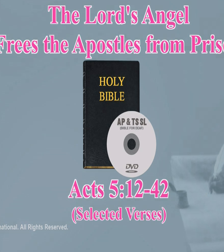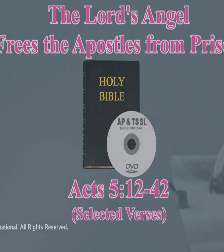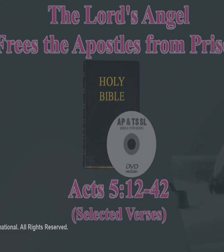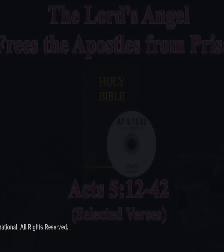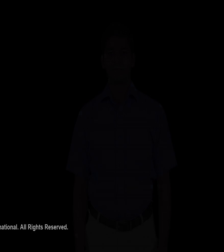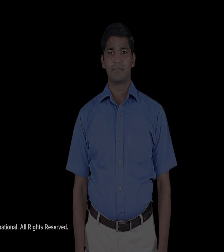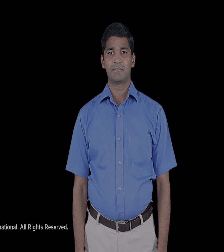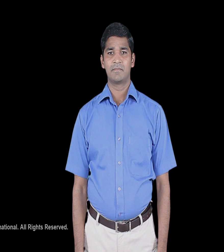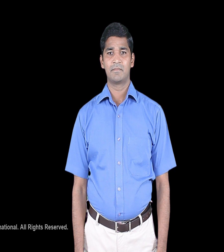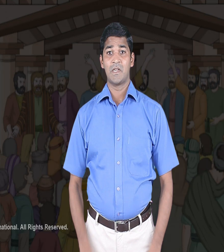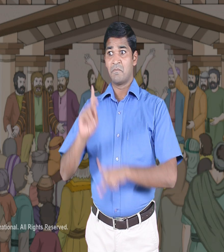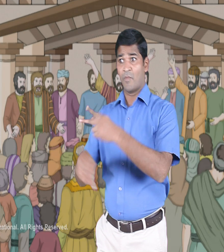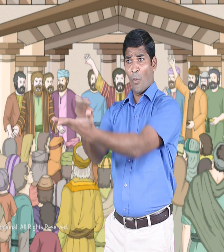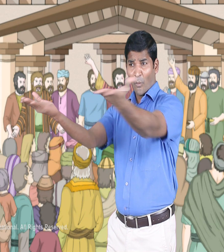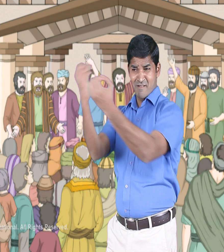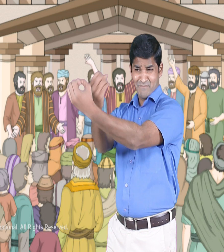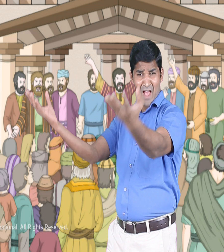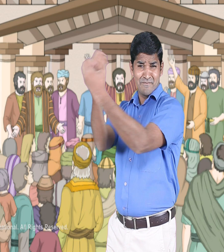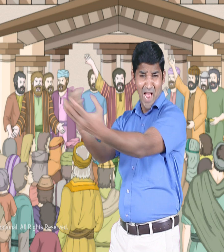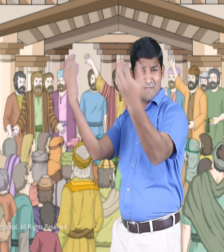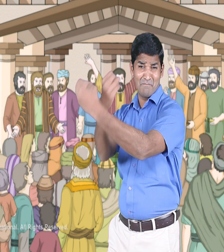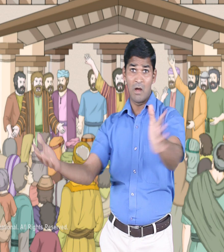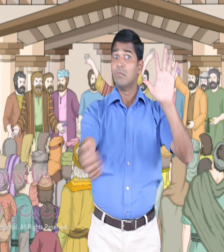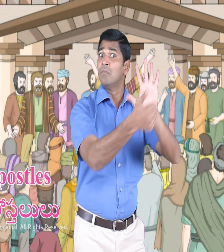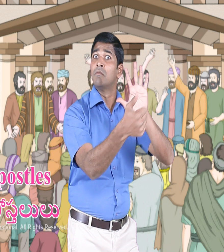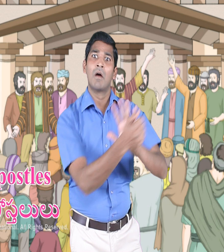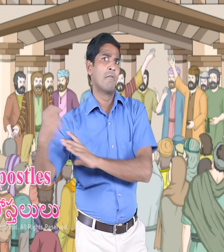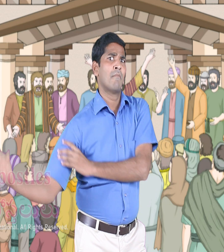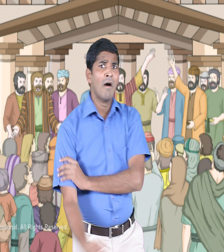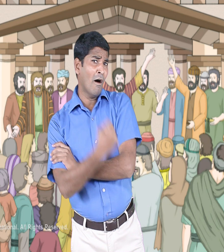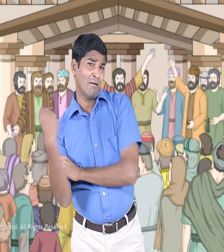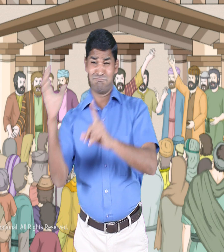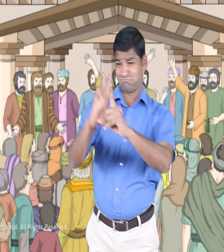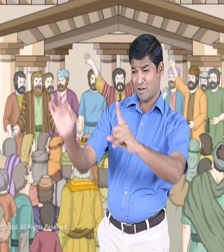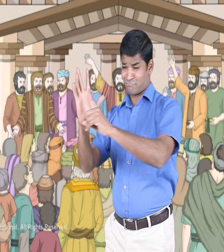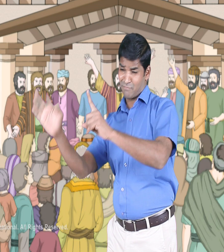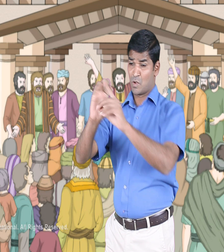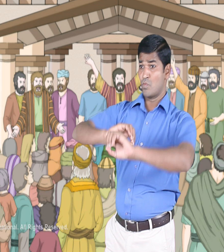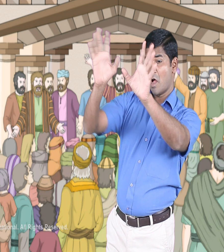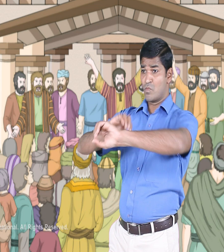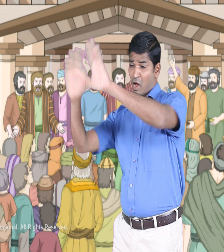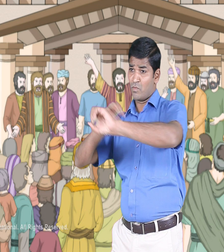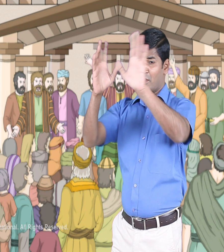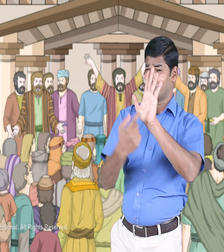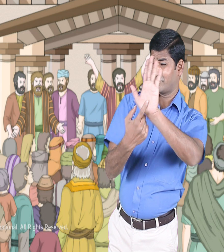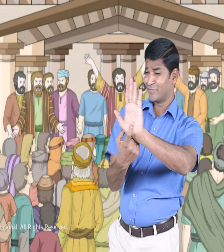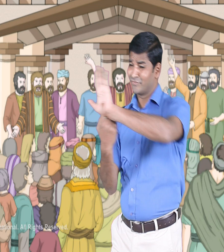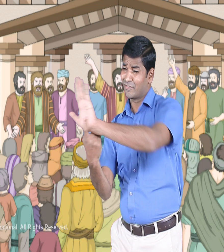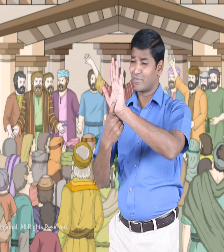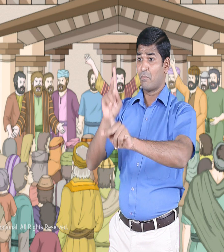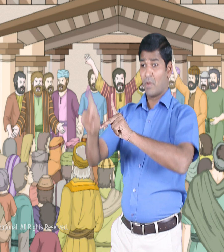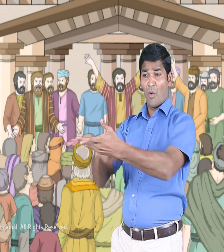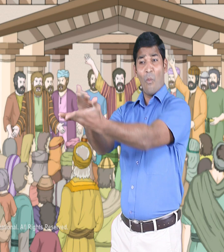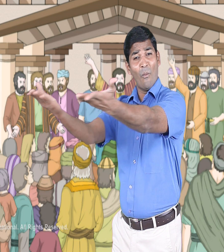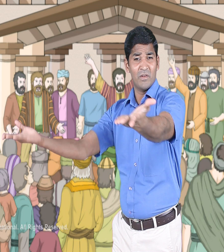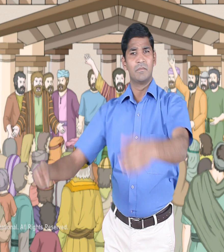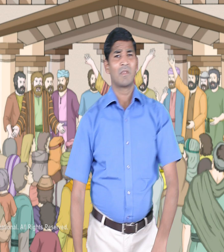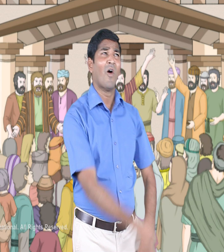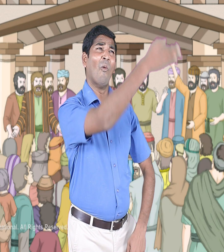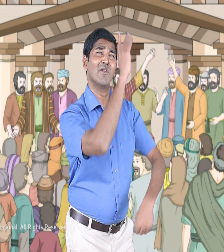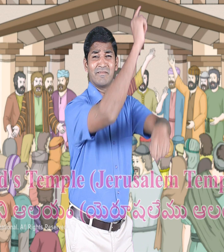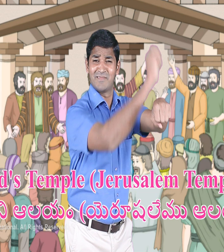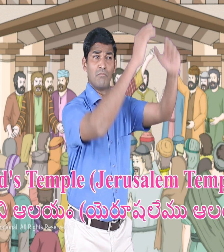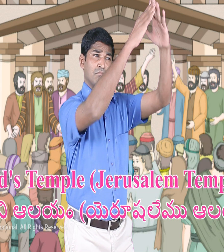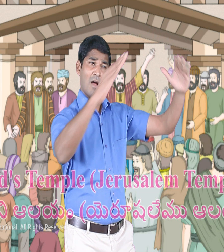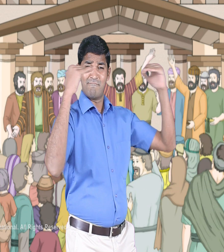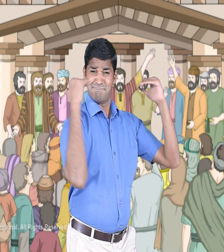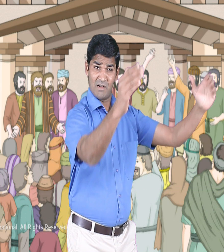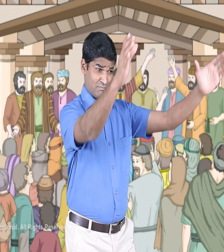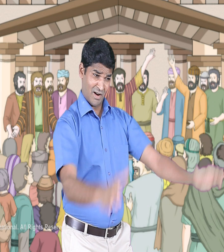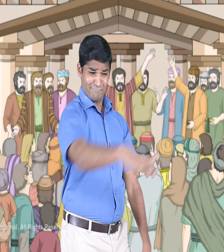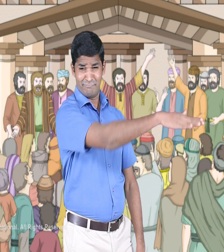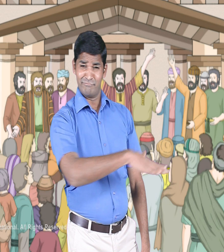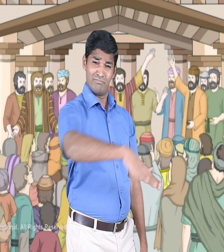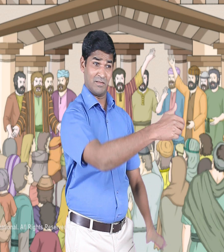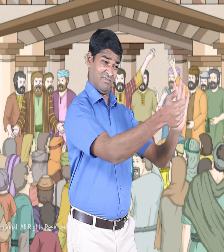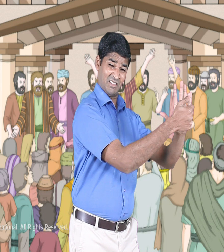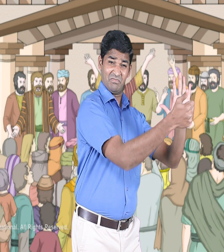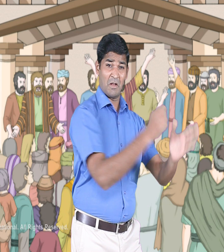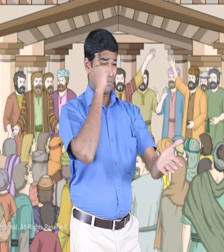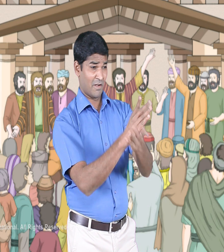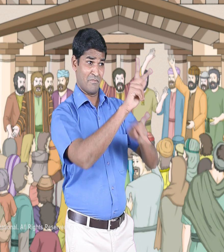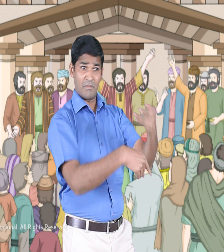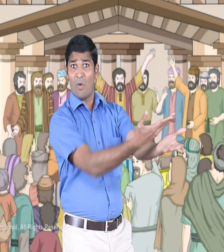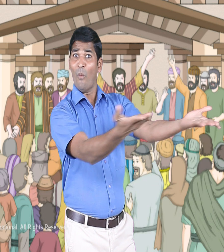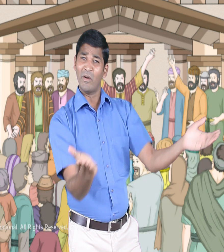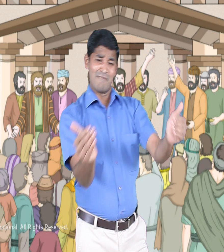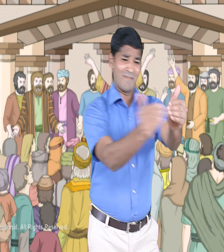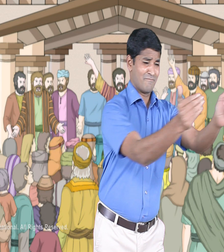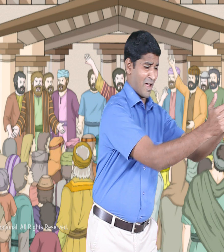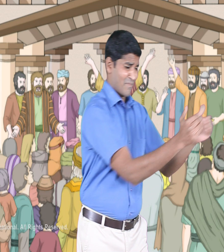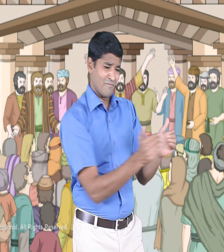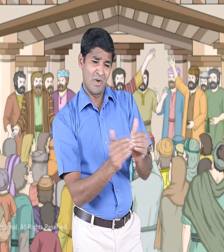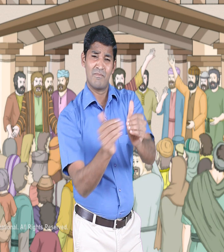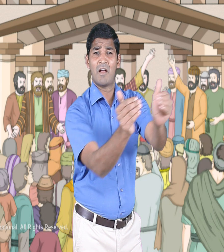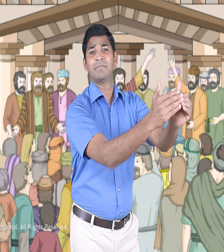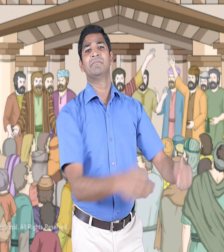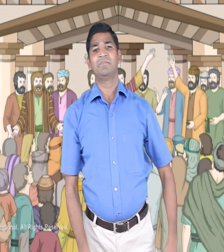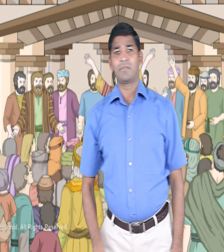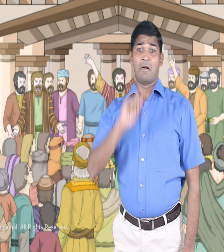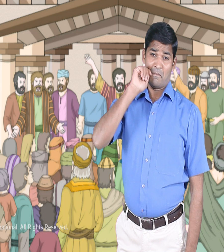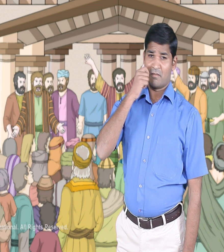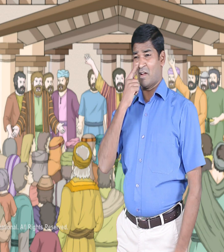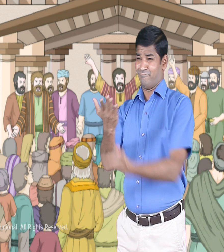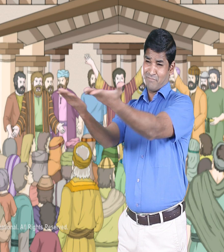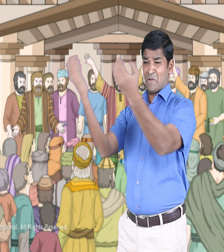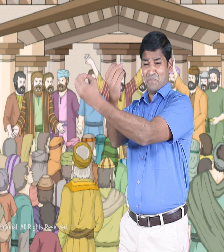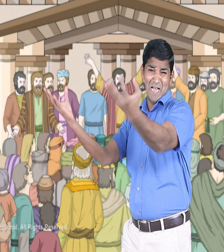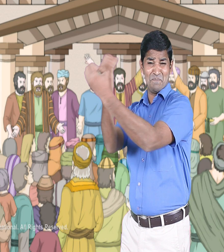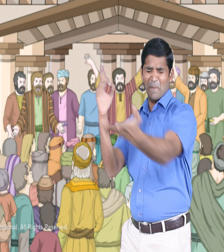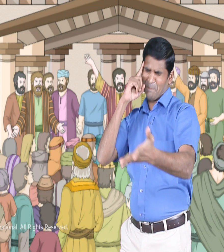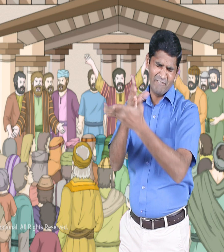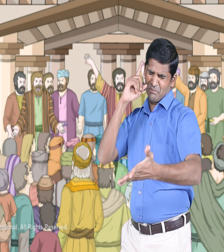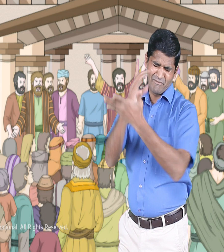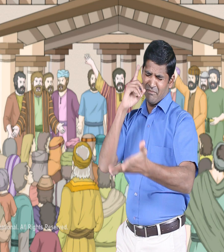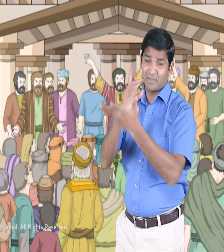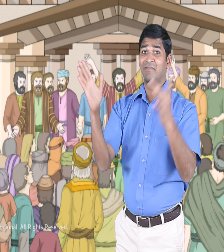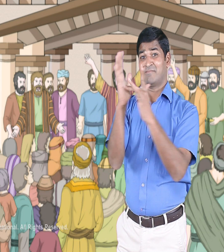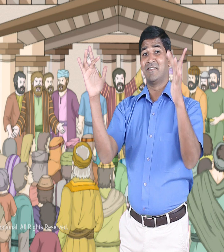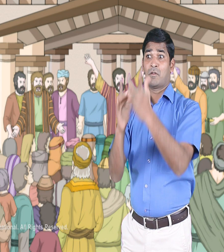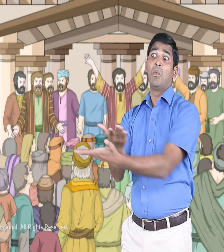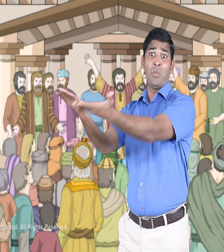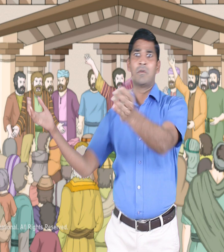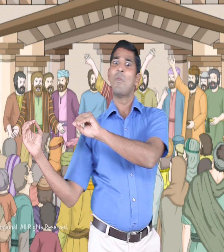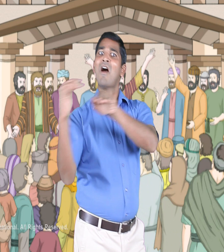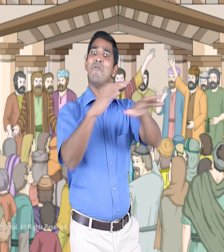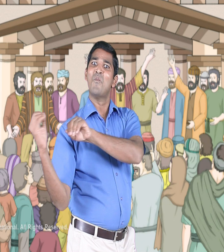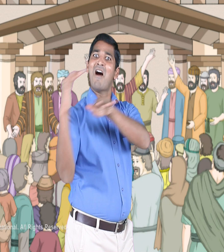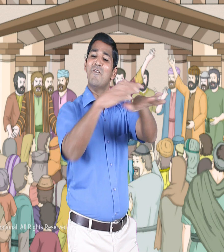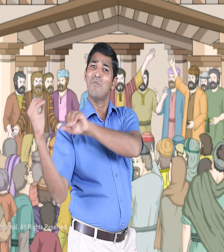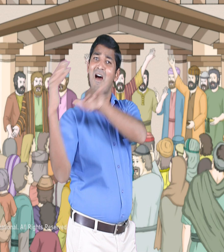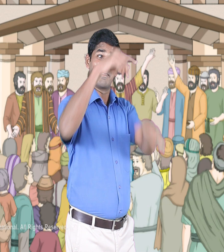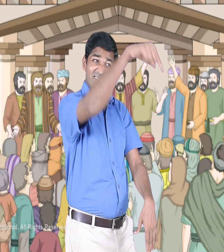The apostles performed many signs and wonders among the people, and with one accord the believers gathered together in Solomon’s Colonnade.